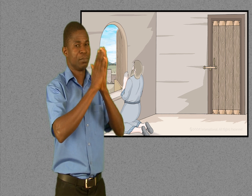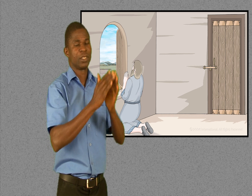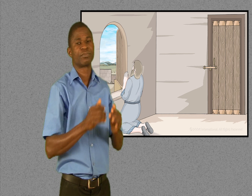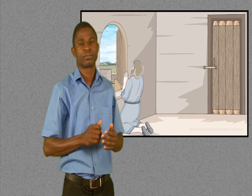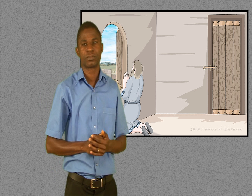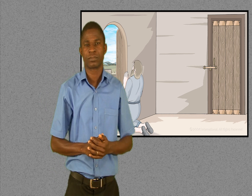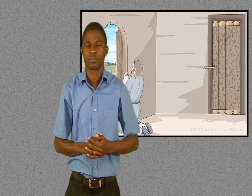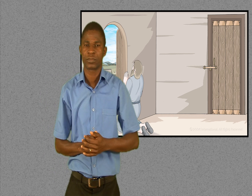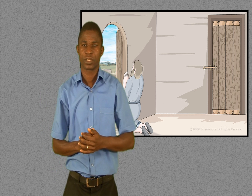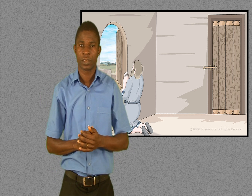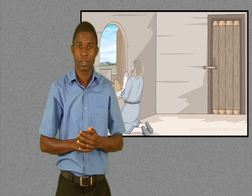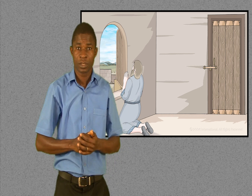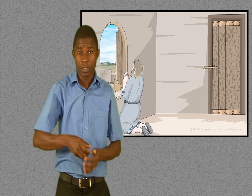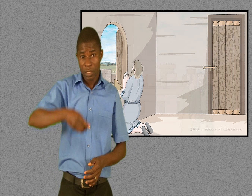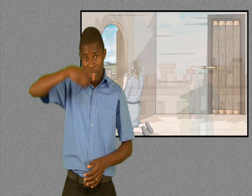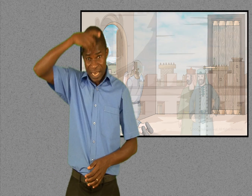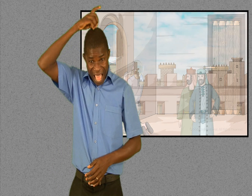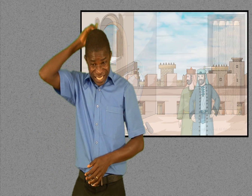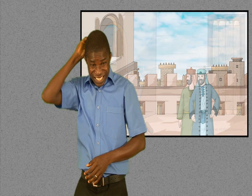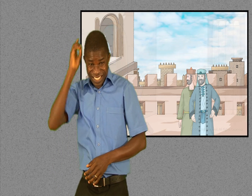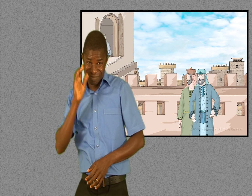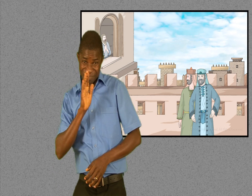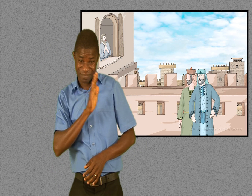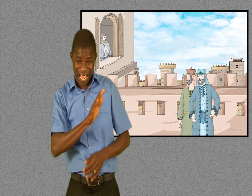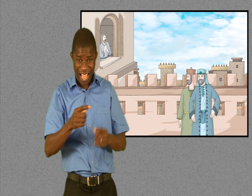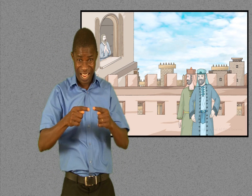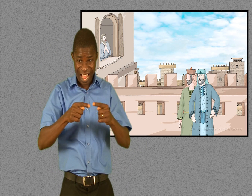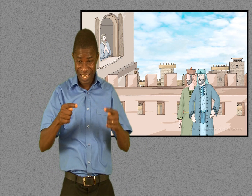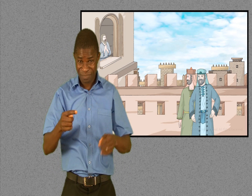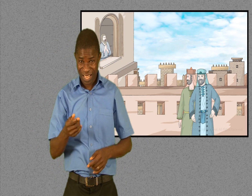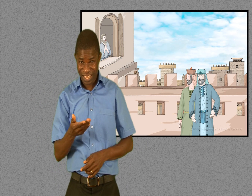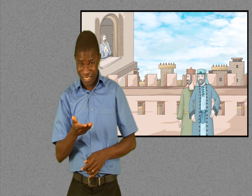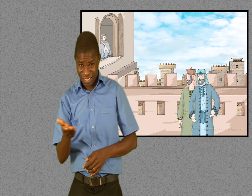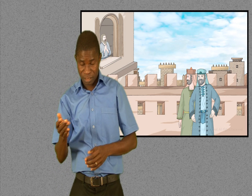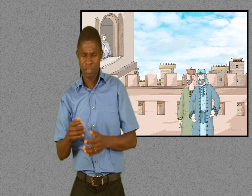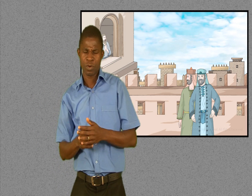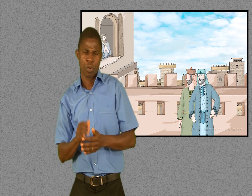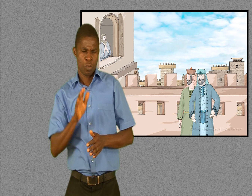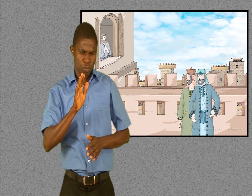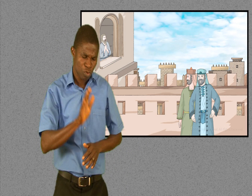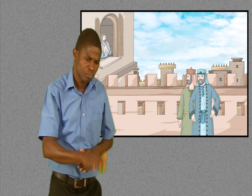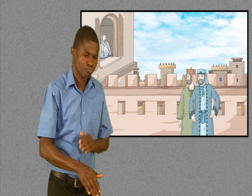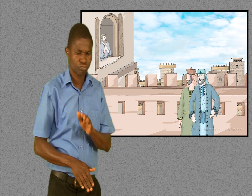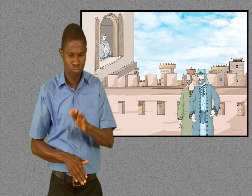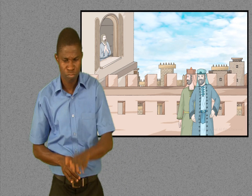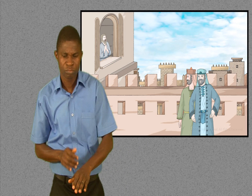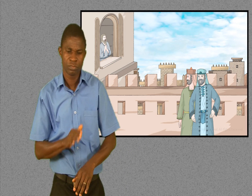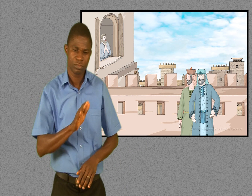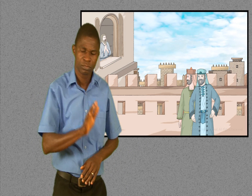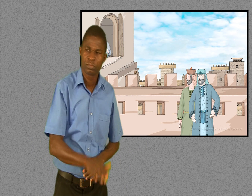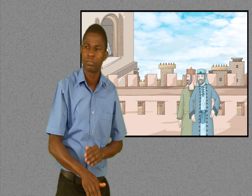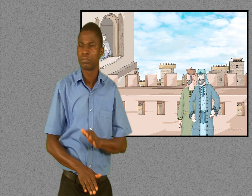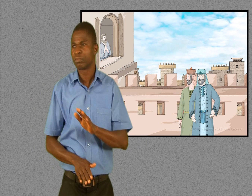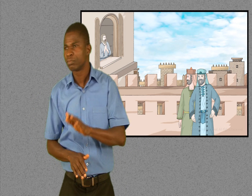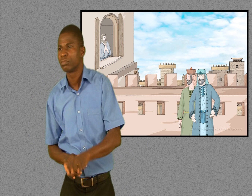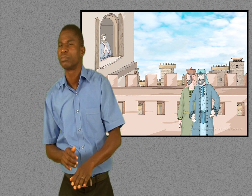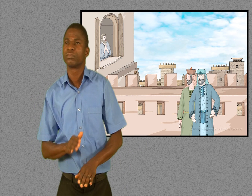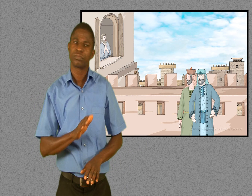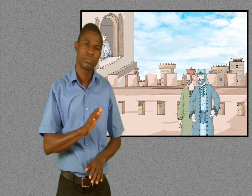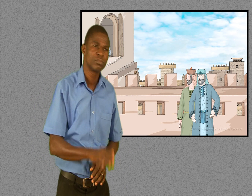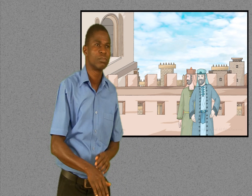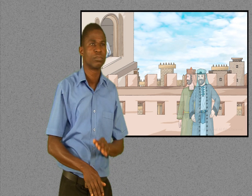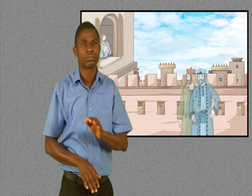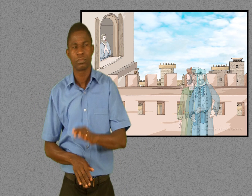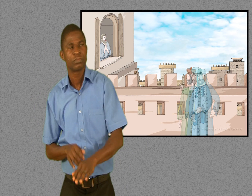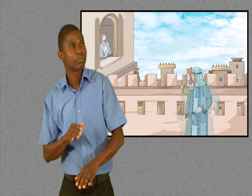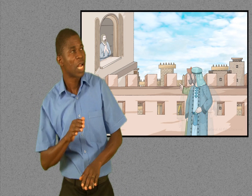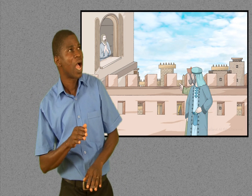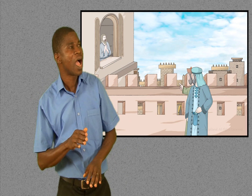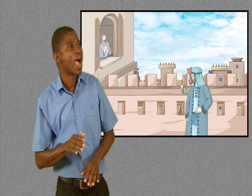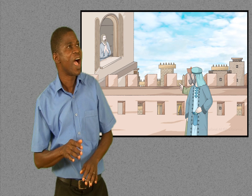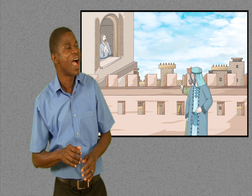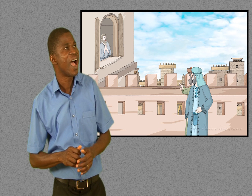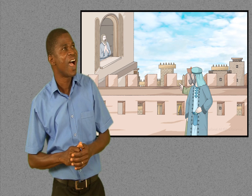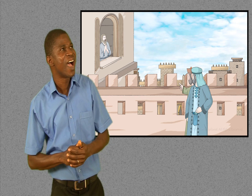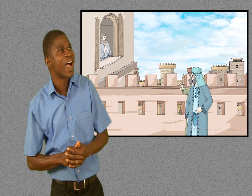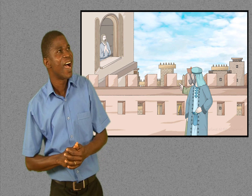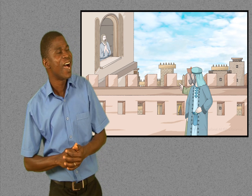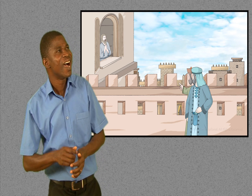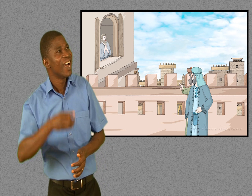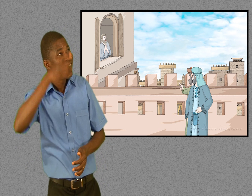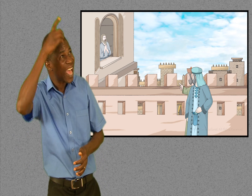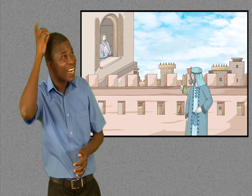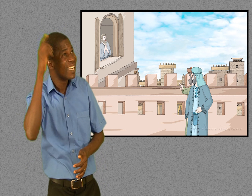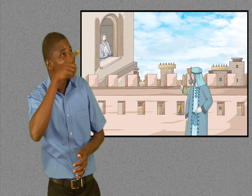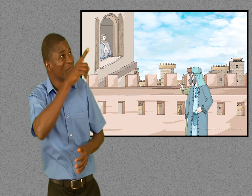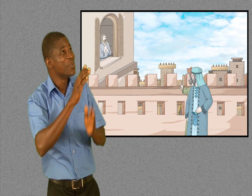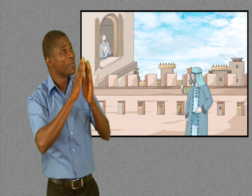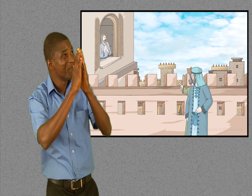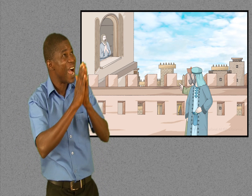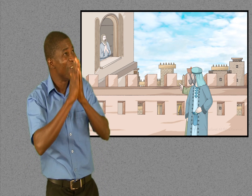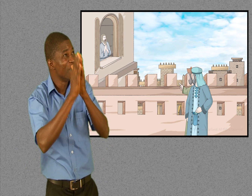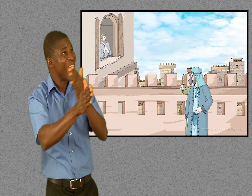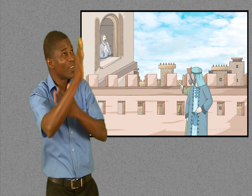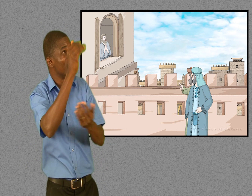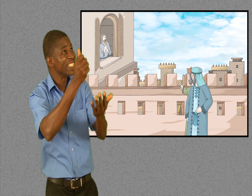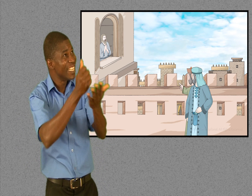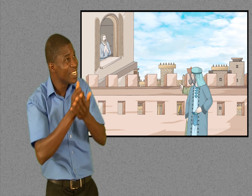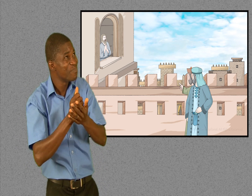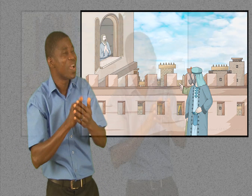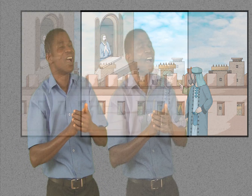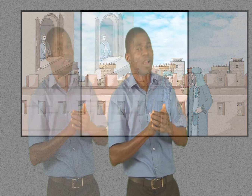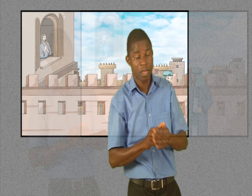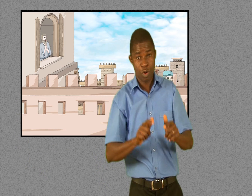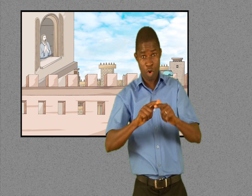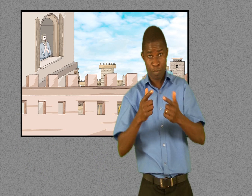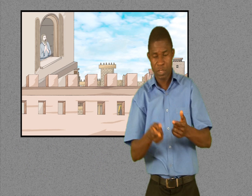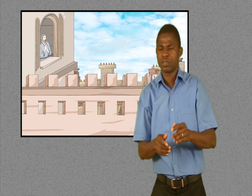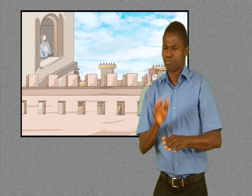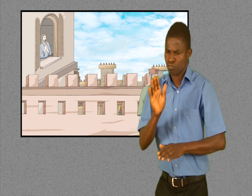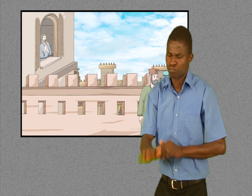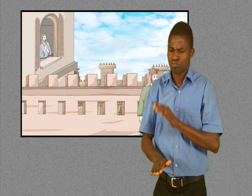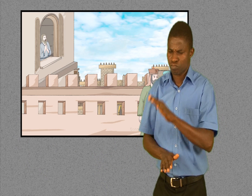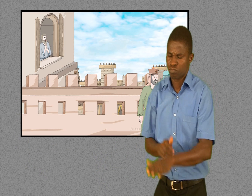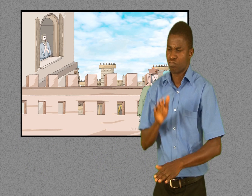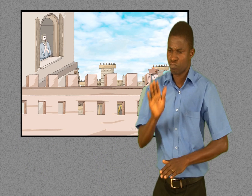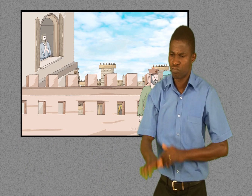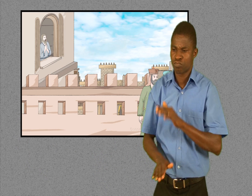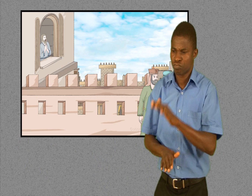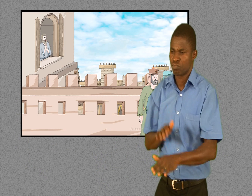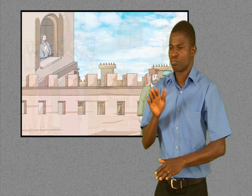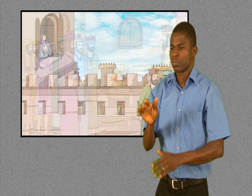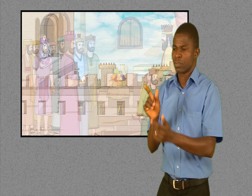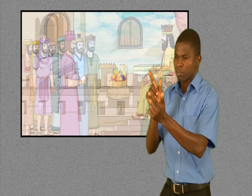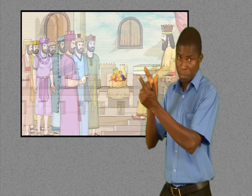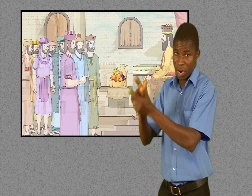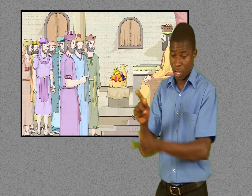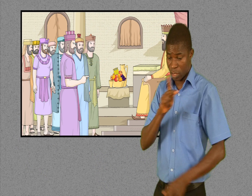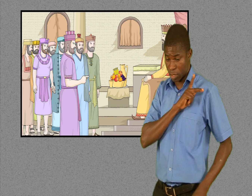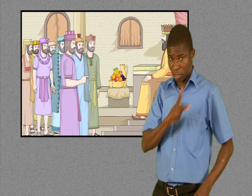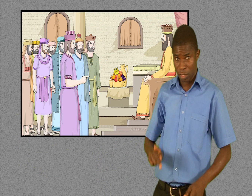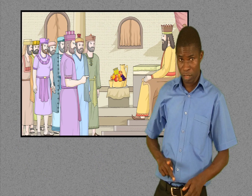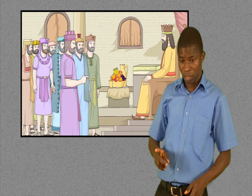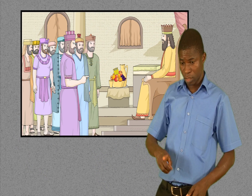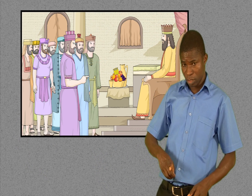Then these men went as a group and found Daniel petitioning and imploring his God.